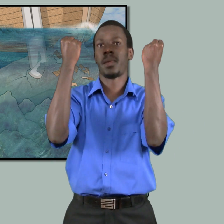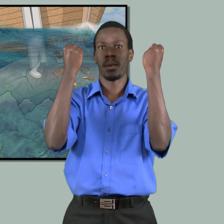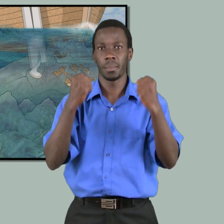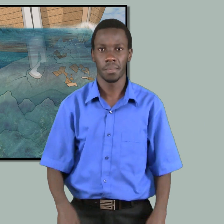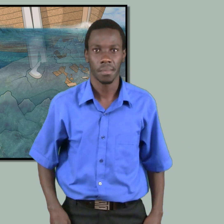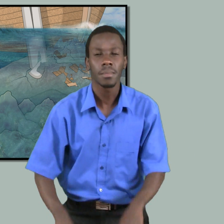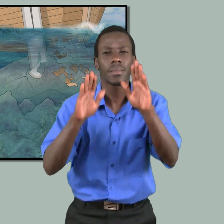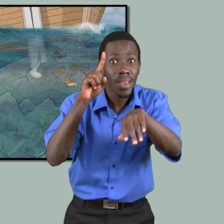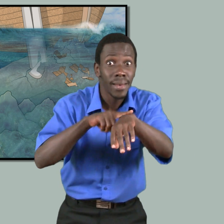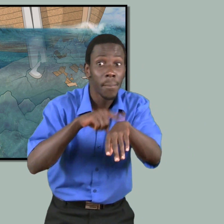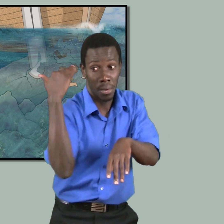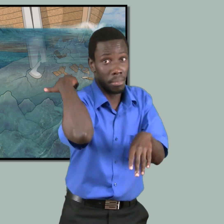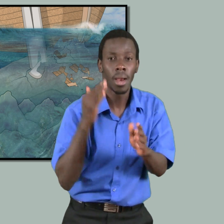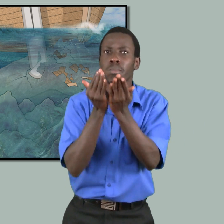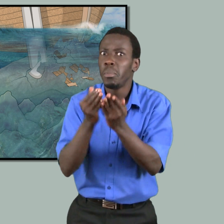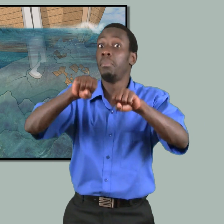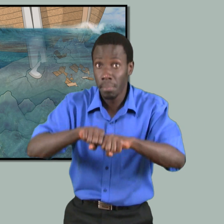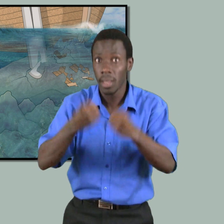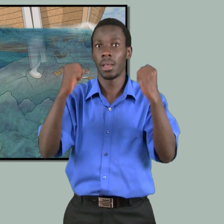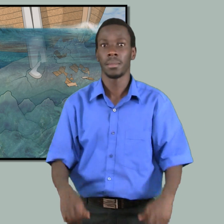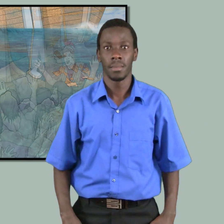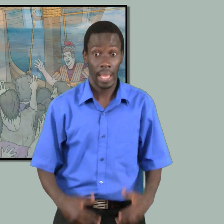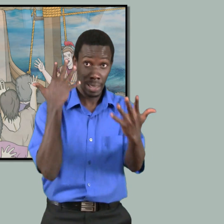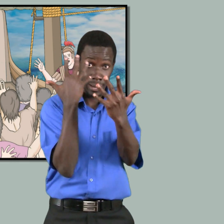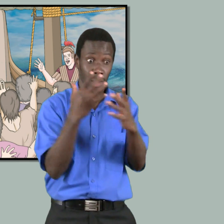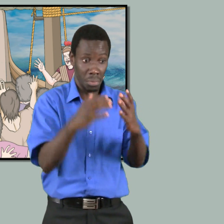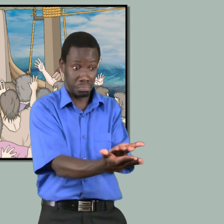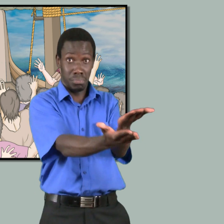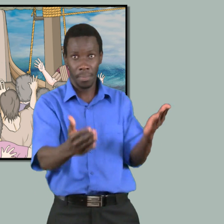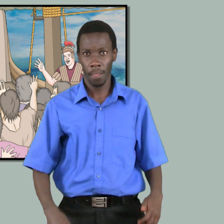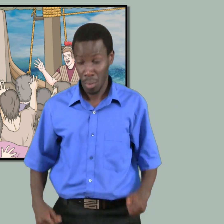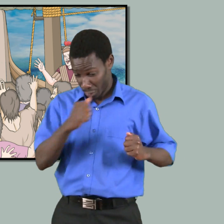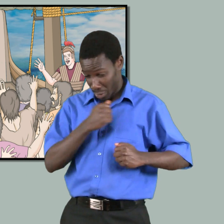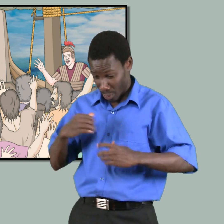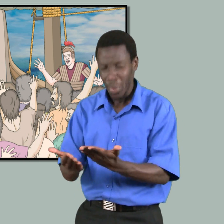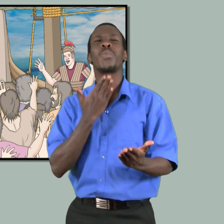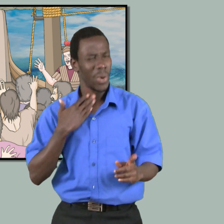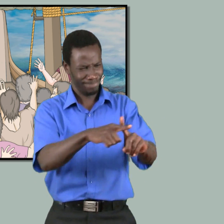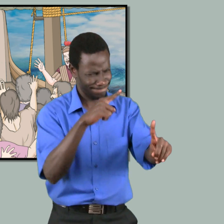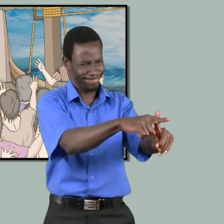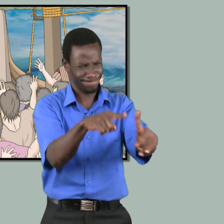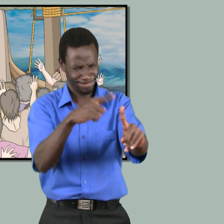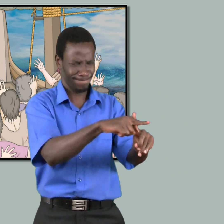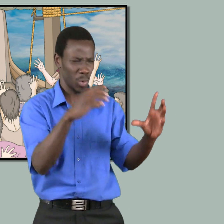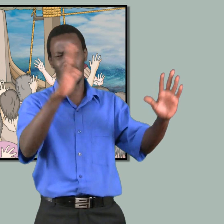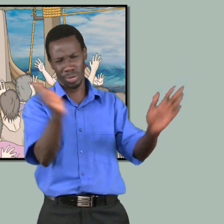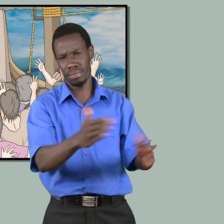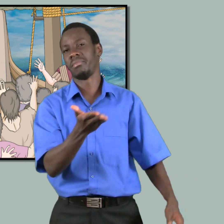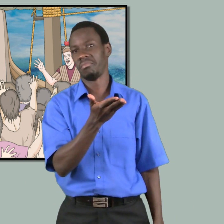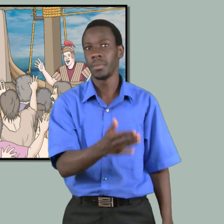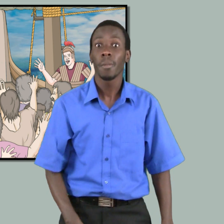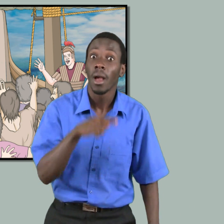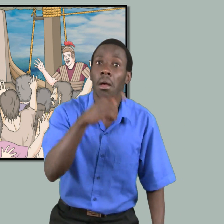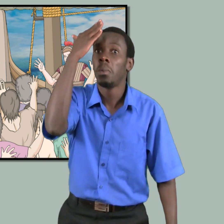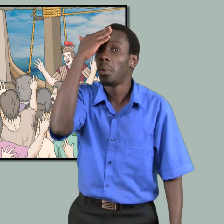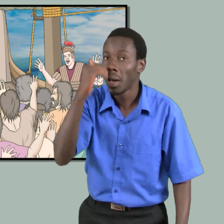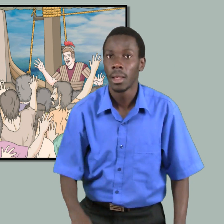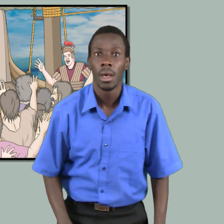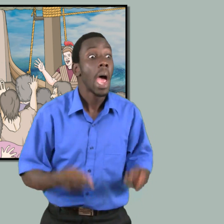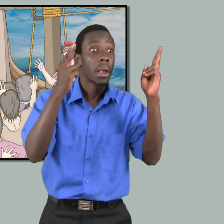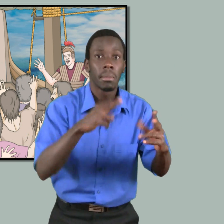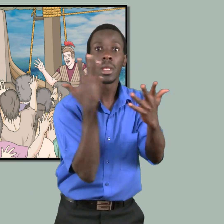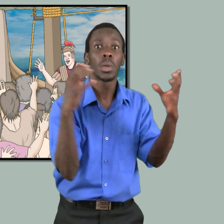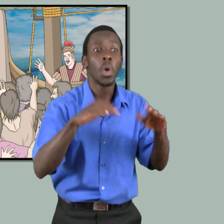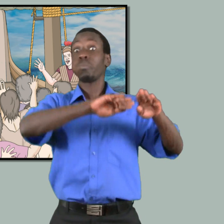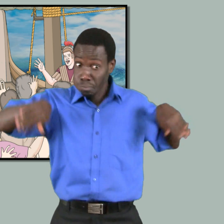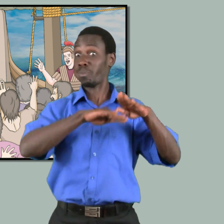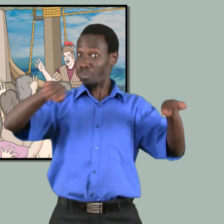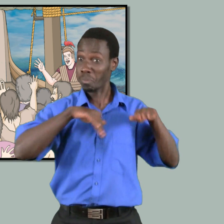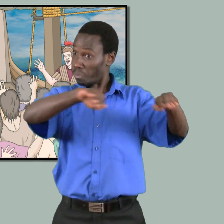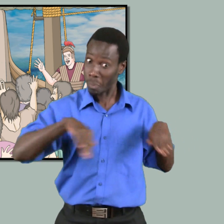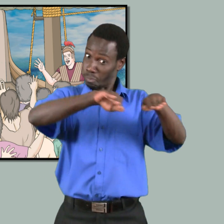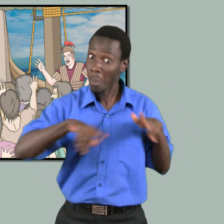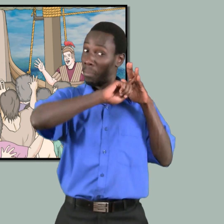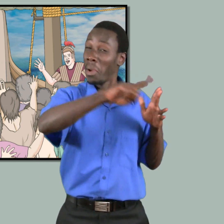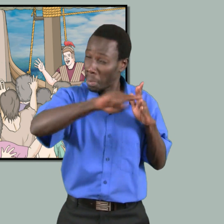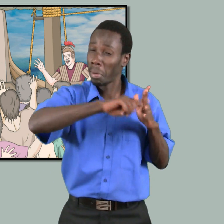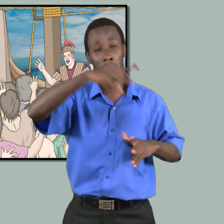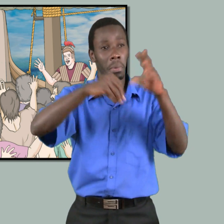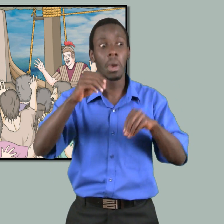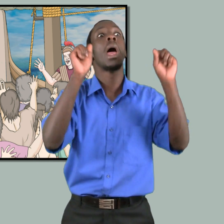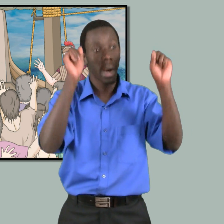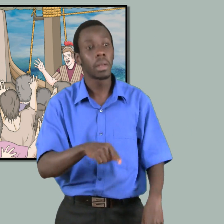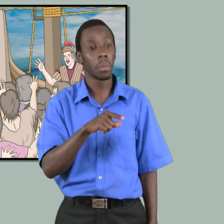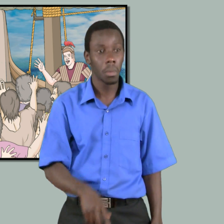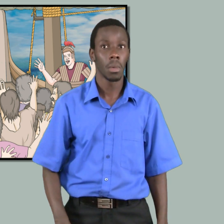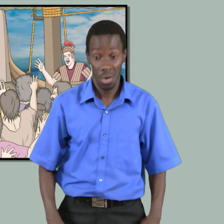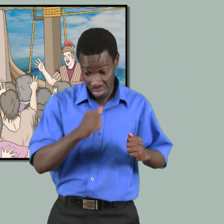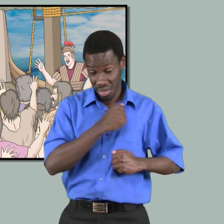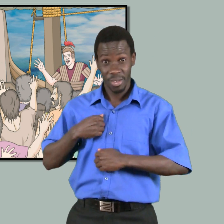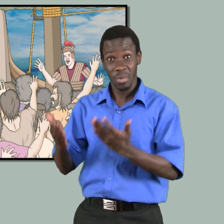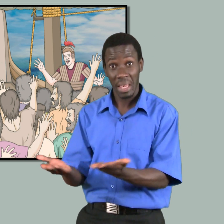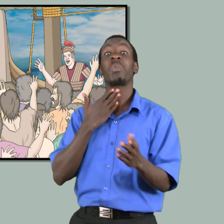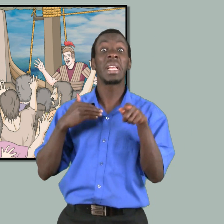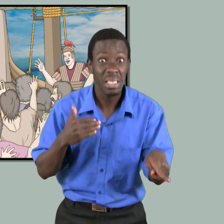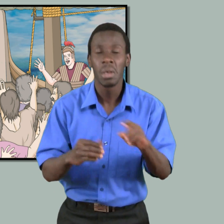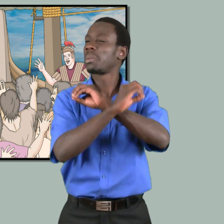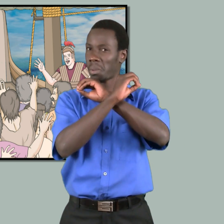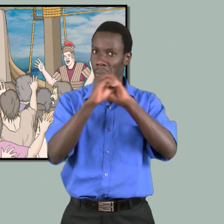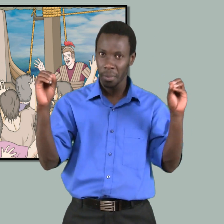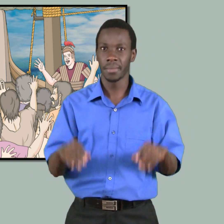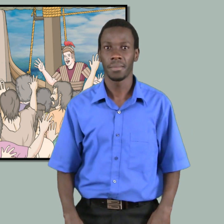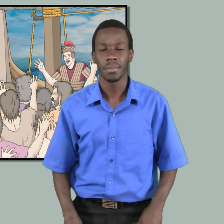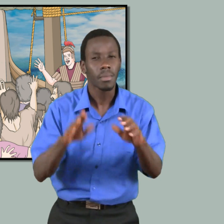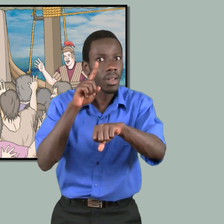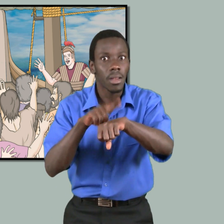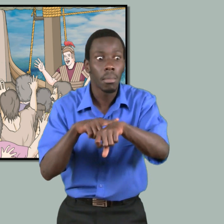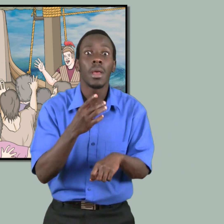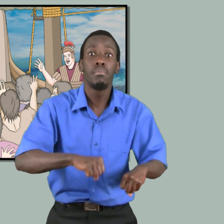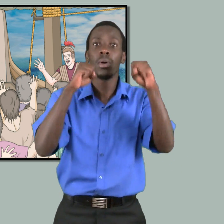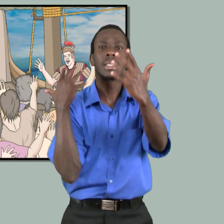The bow stuck fast and would not move, and the stern was being broken up by the pounding of the waves.